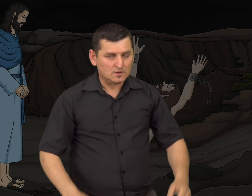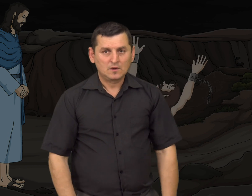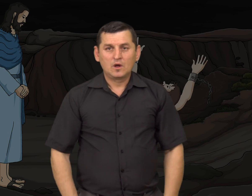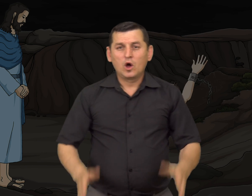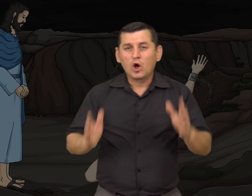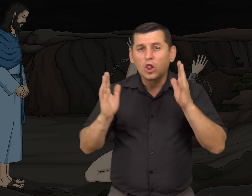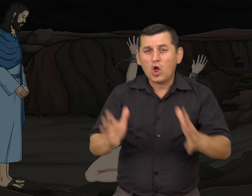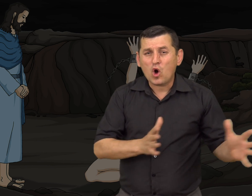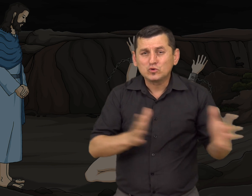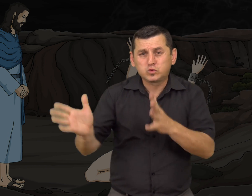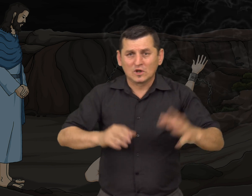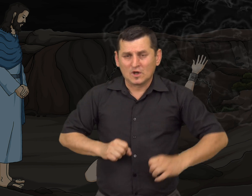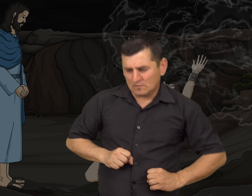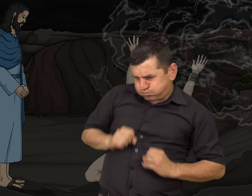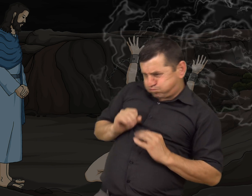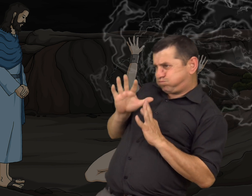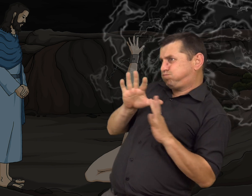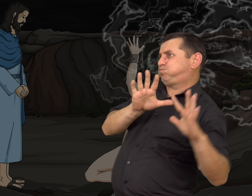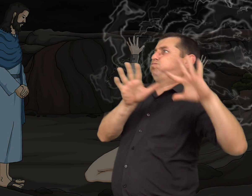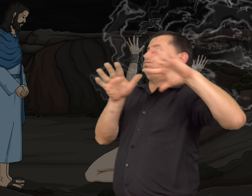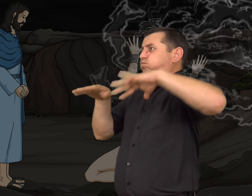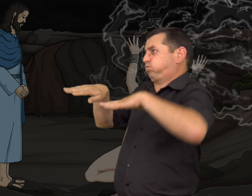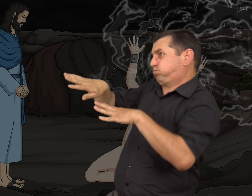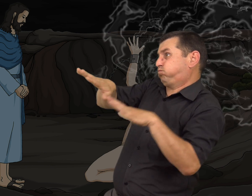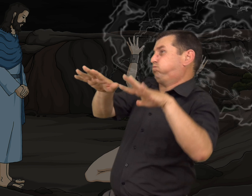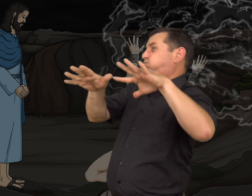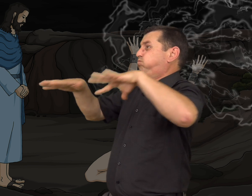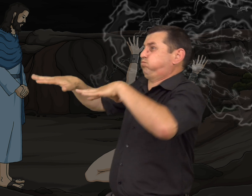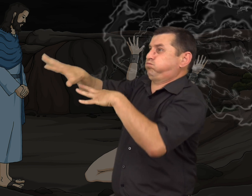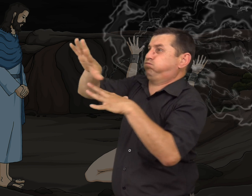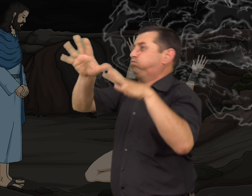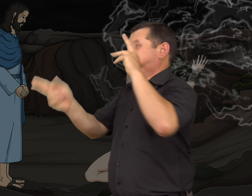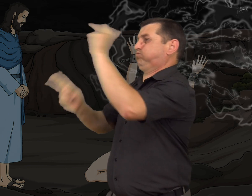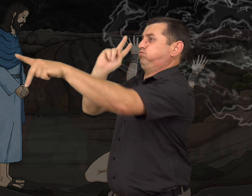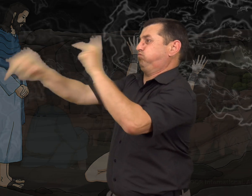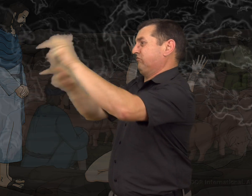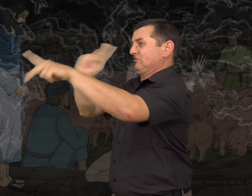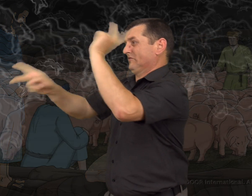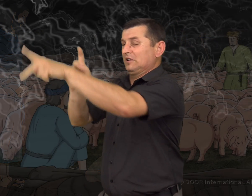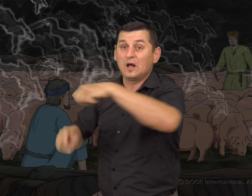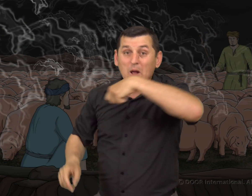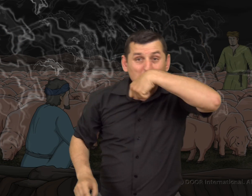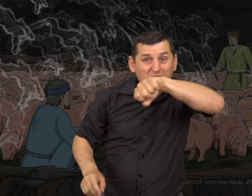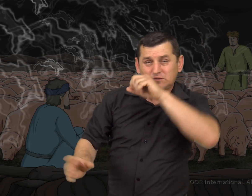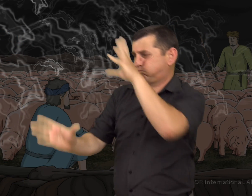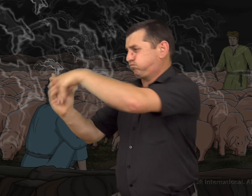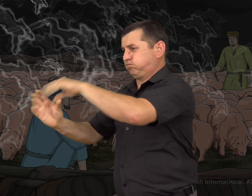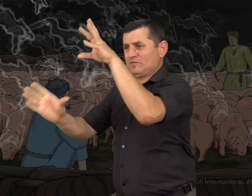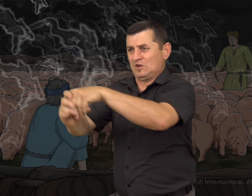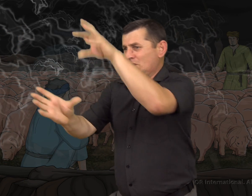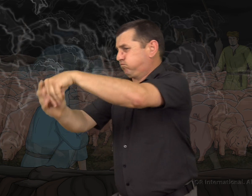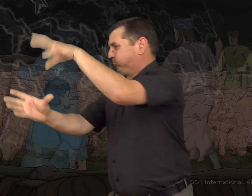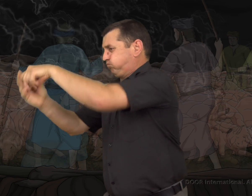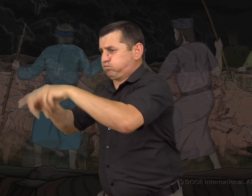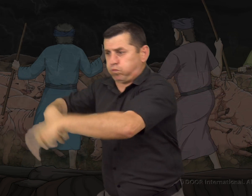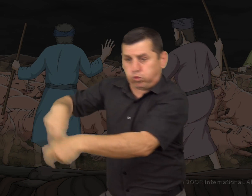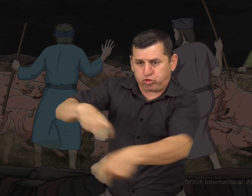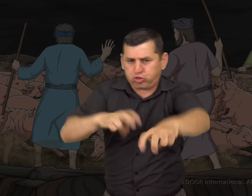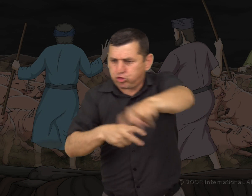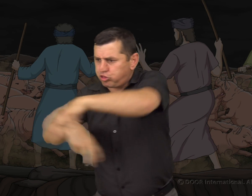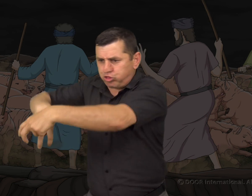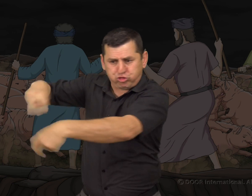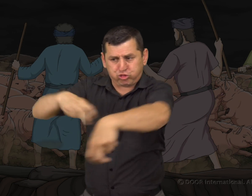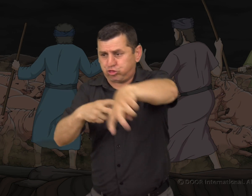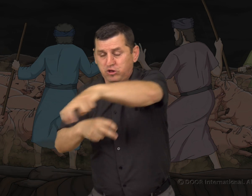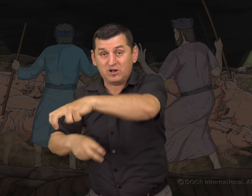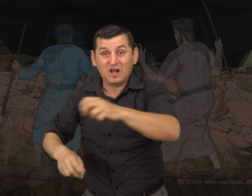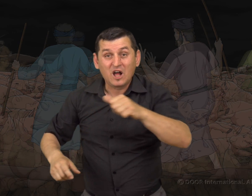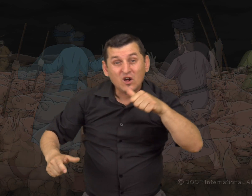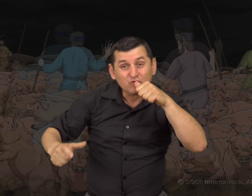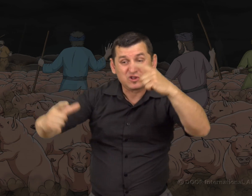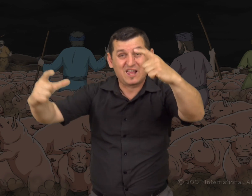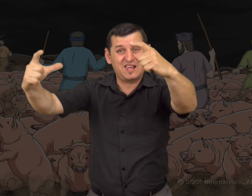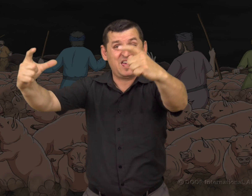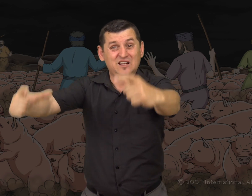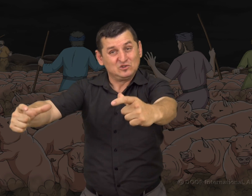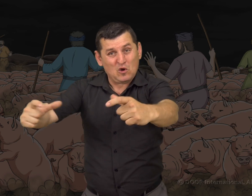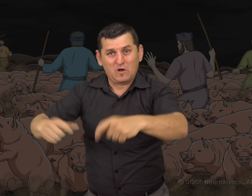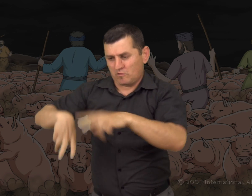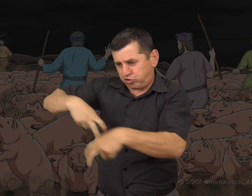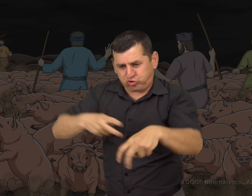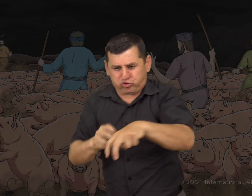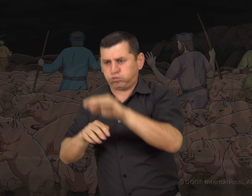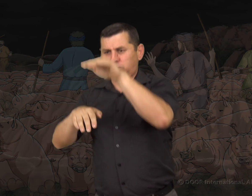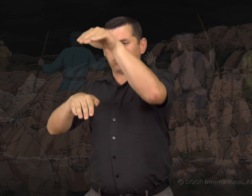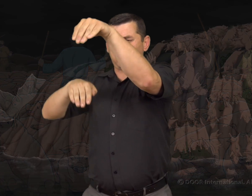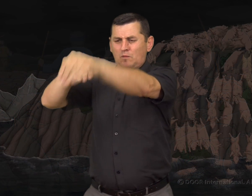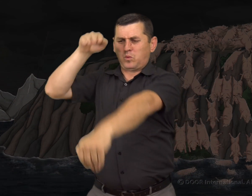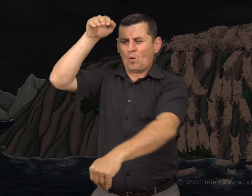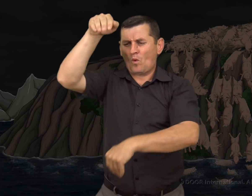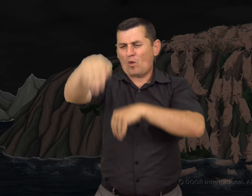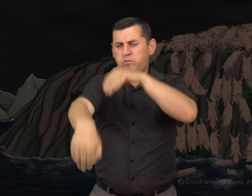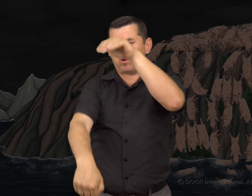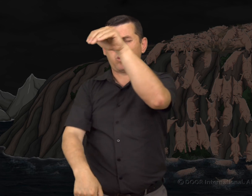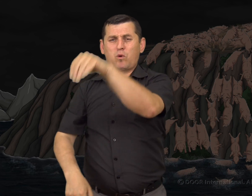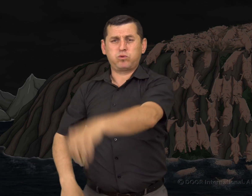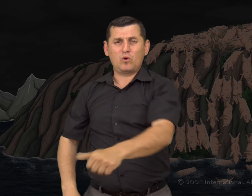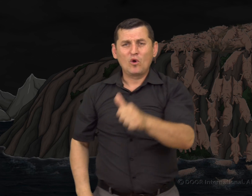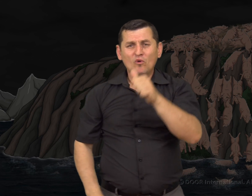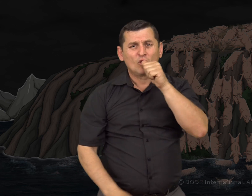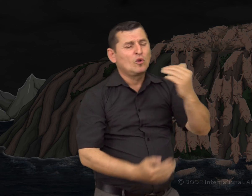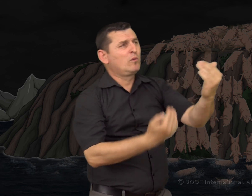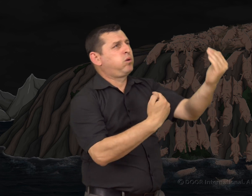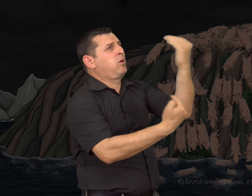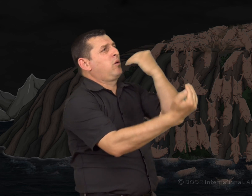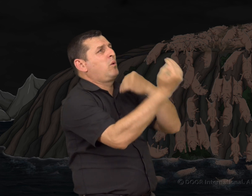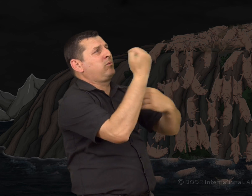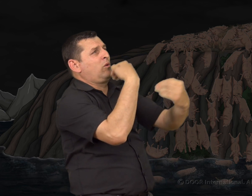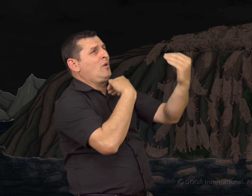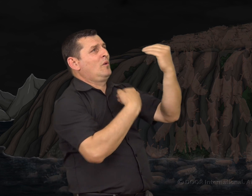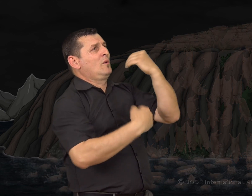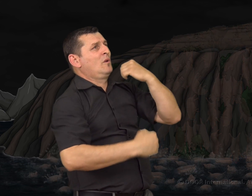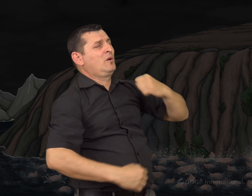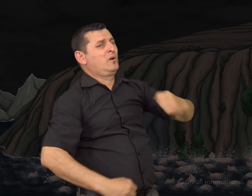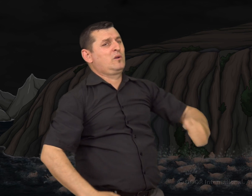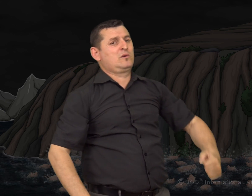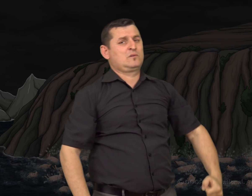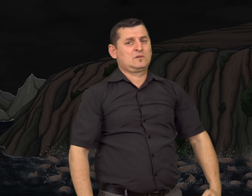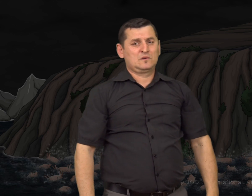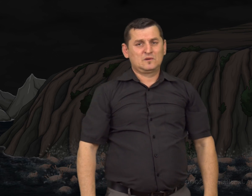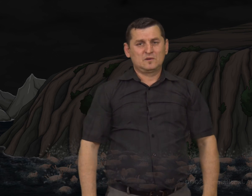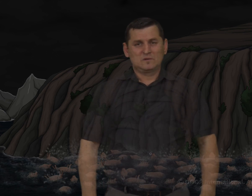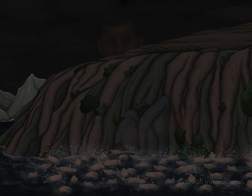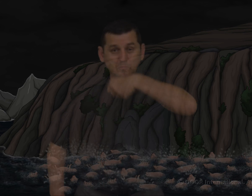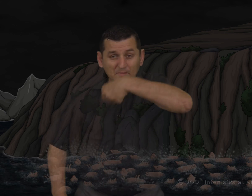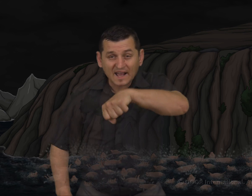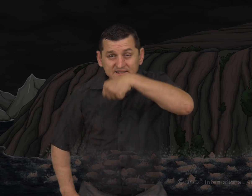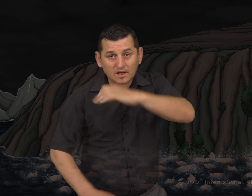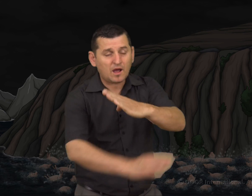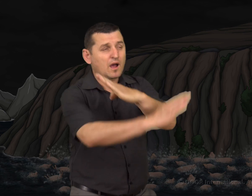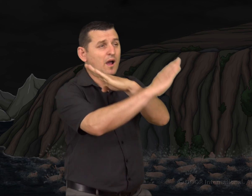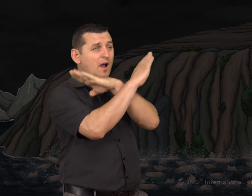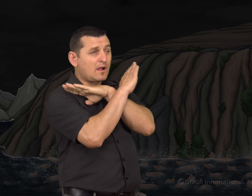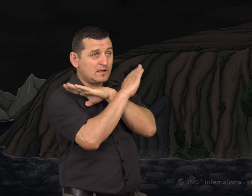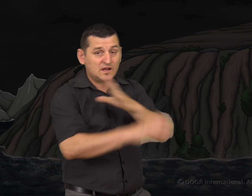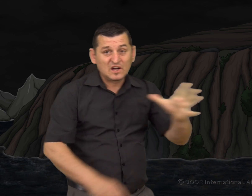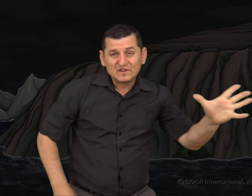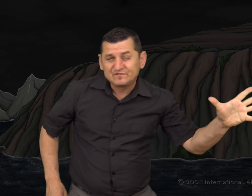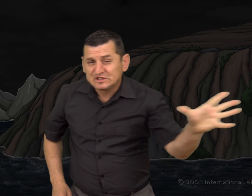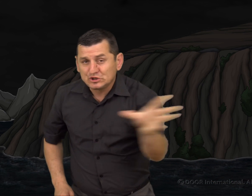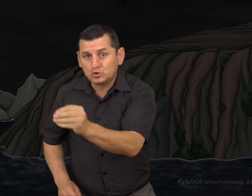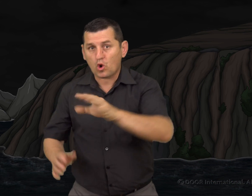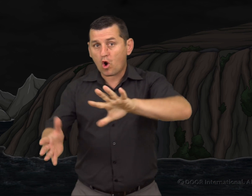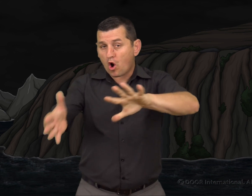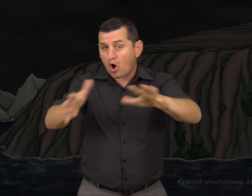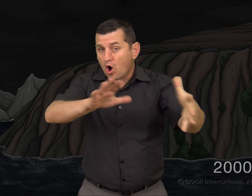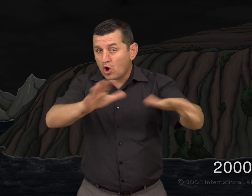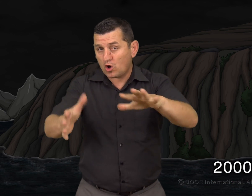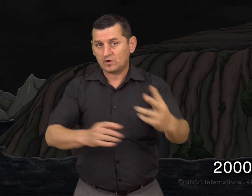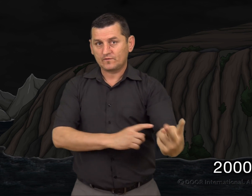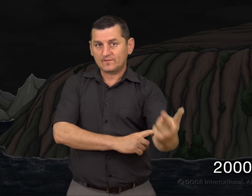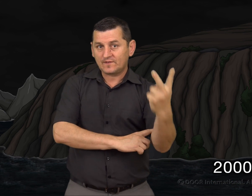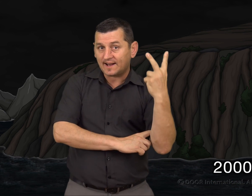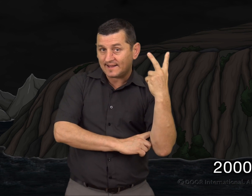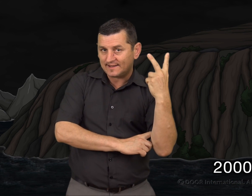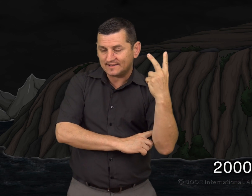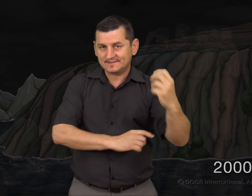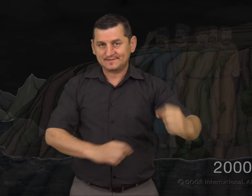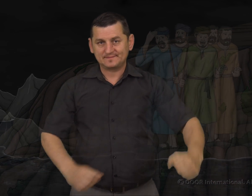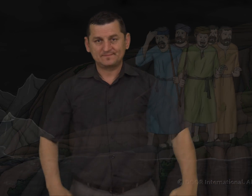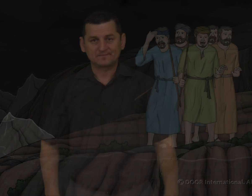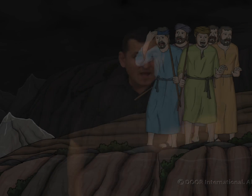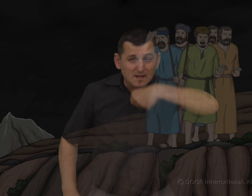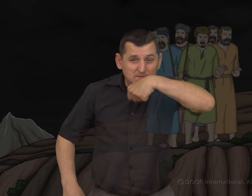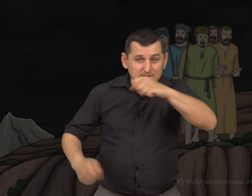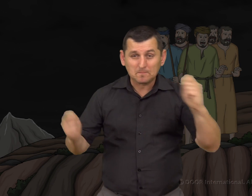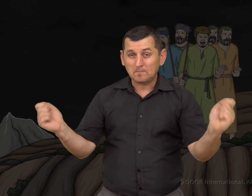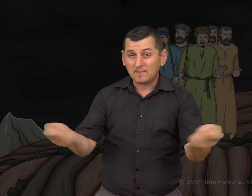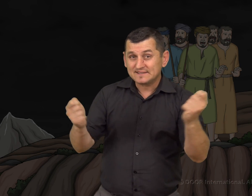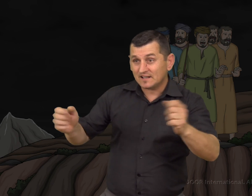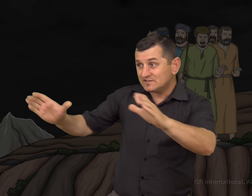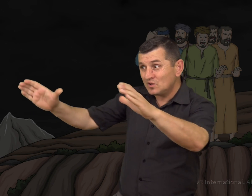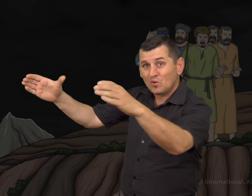He gave them permission, and the unclean spirits came out and went into the pigs, and the herd of about two thousand rushed down the steep bank into the sea and drowned in the water.